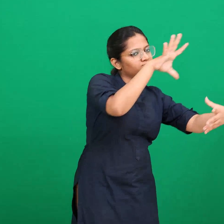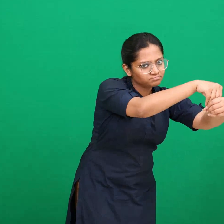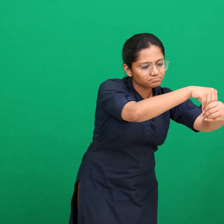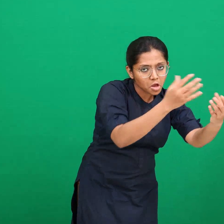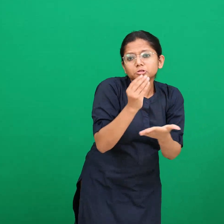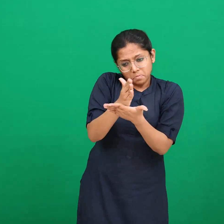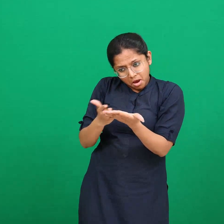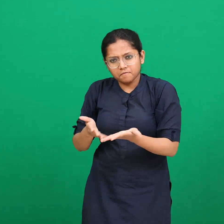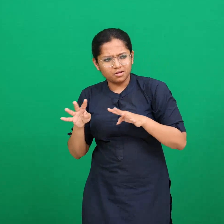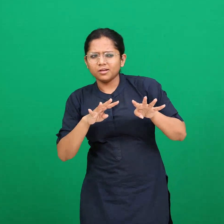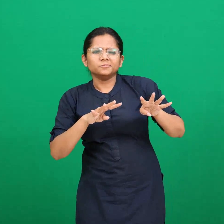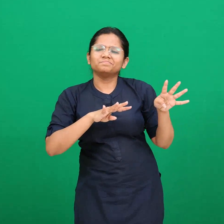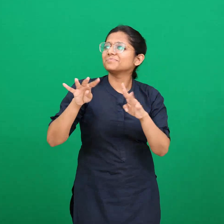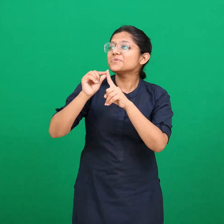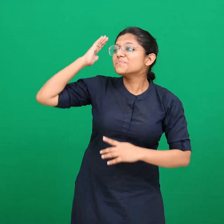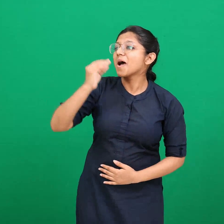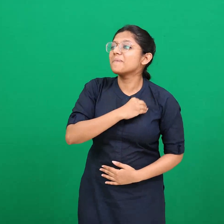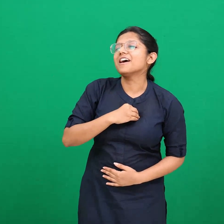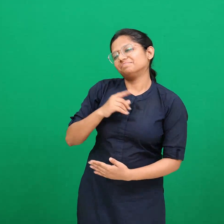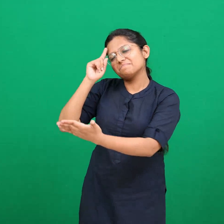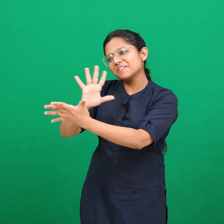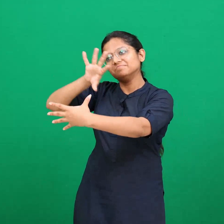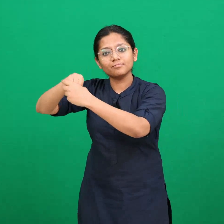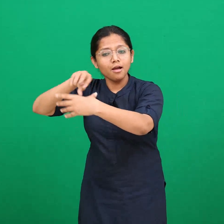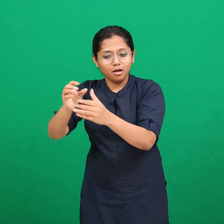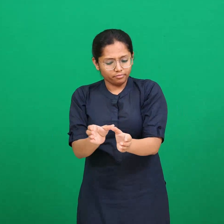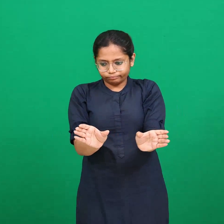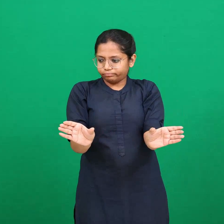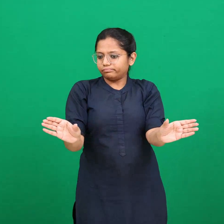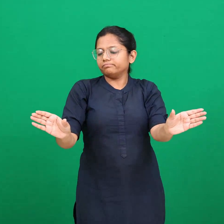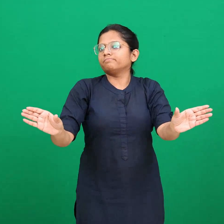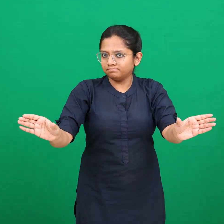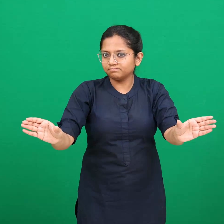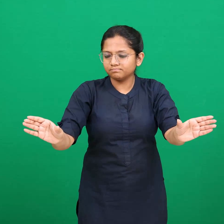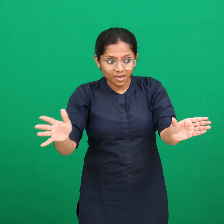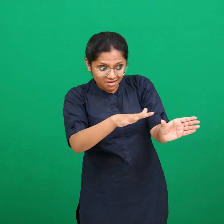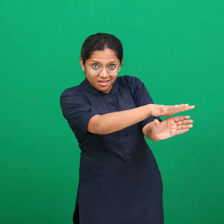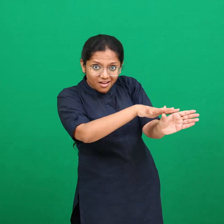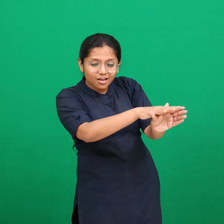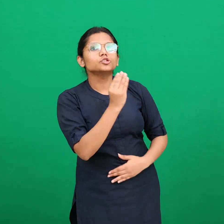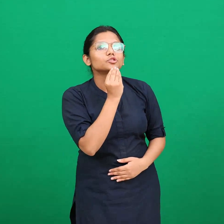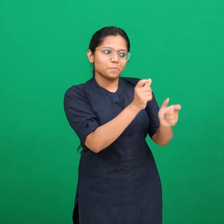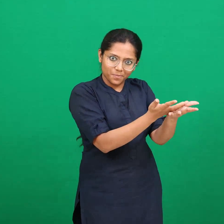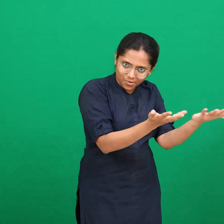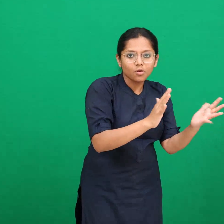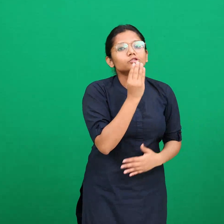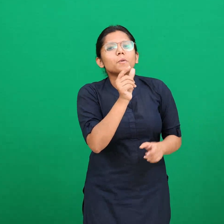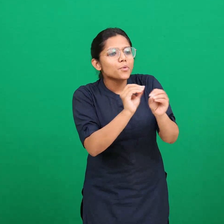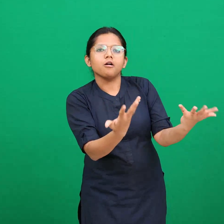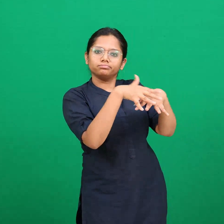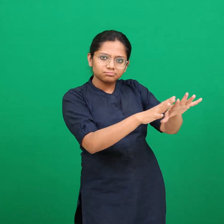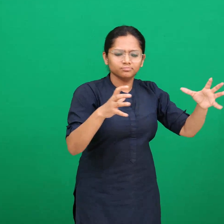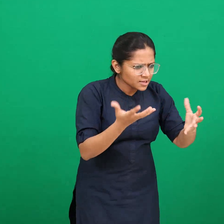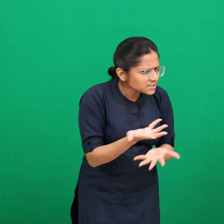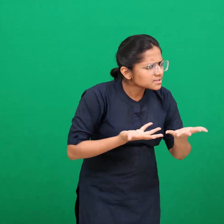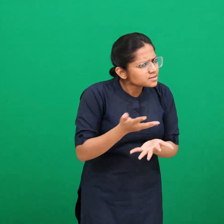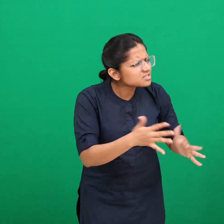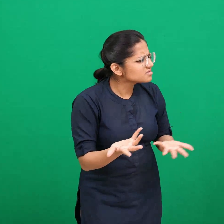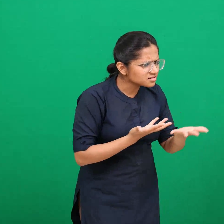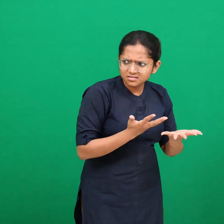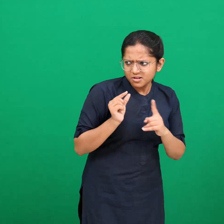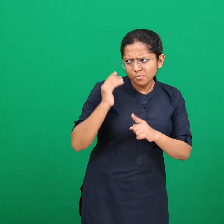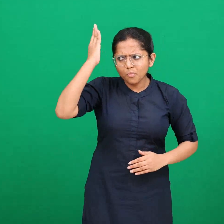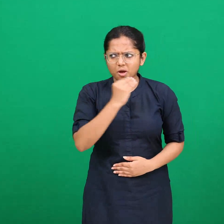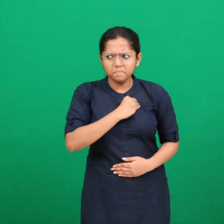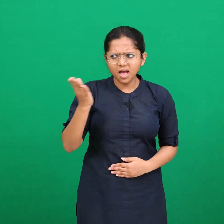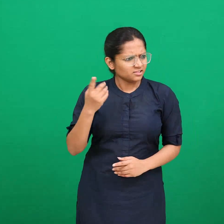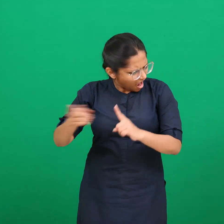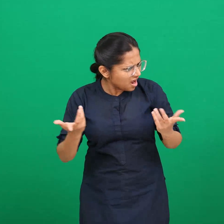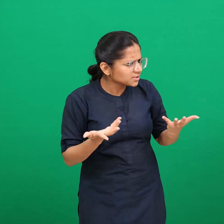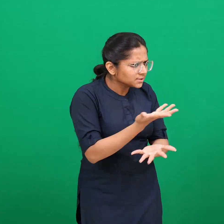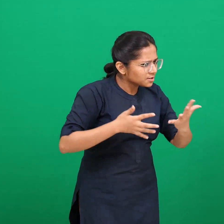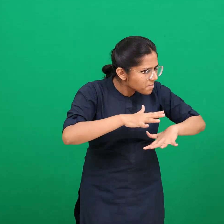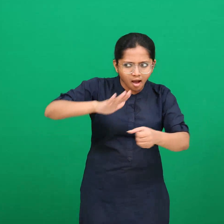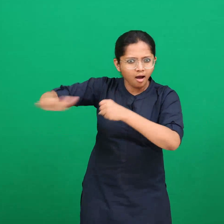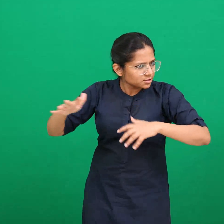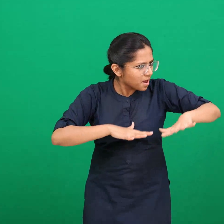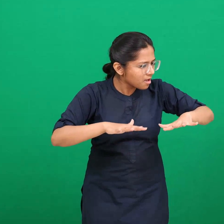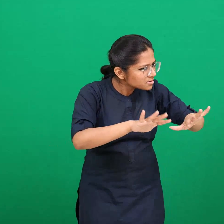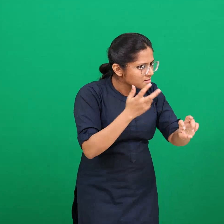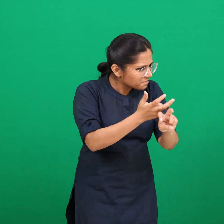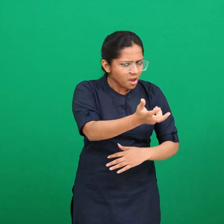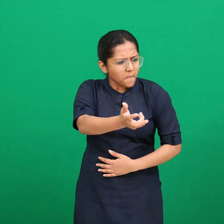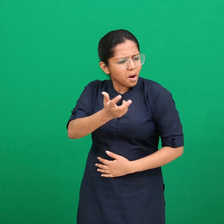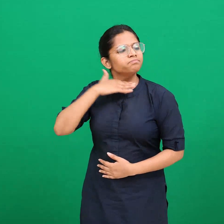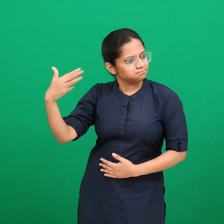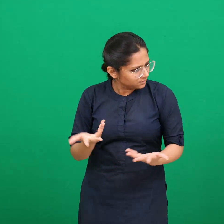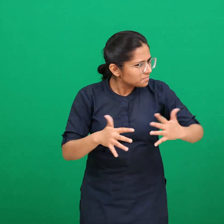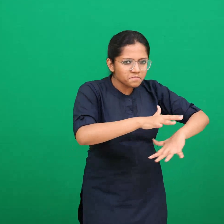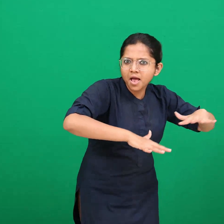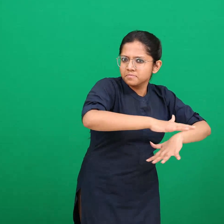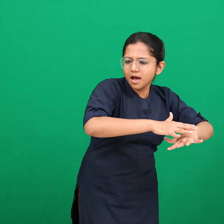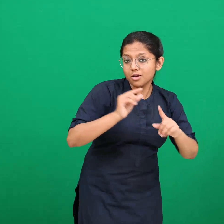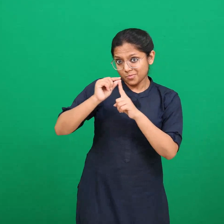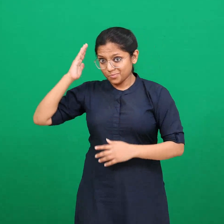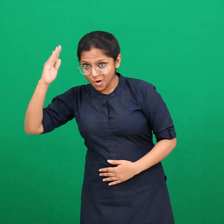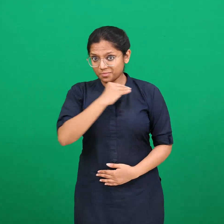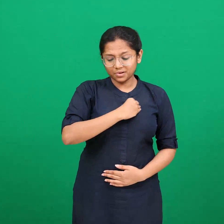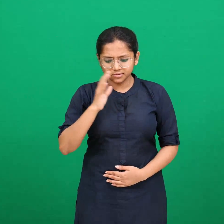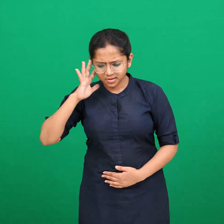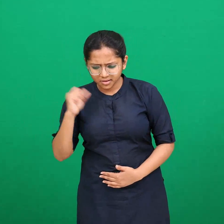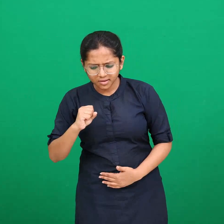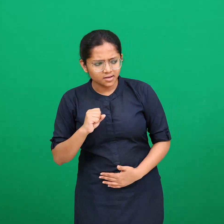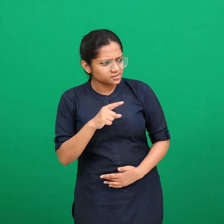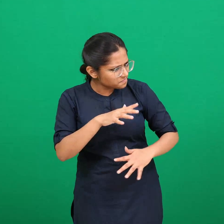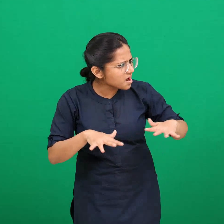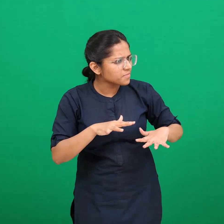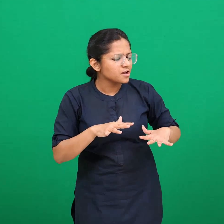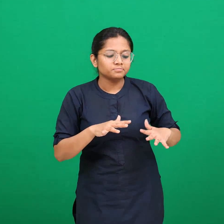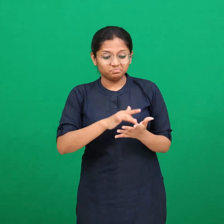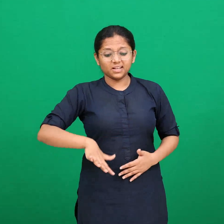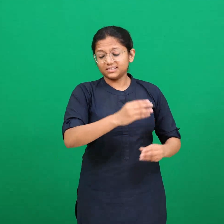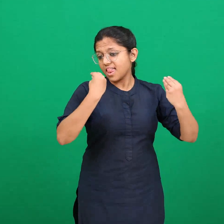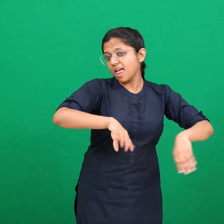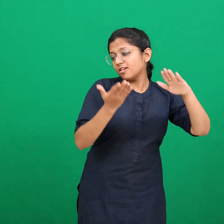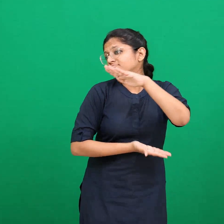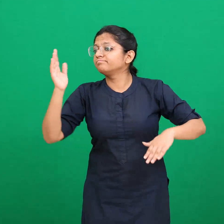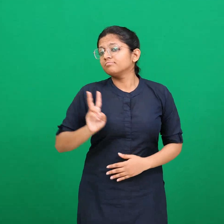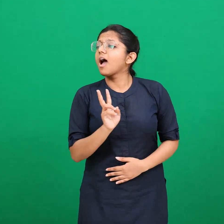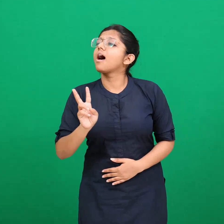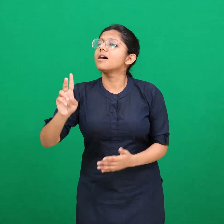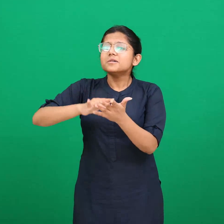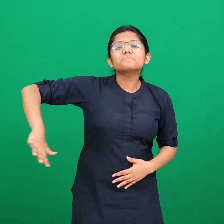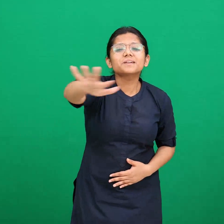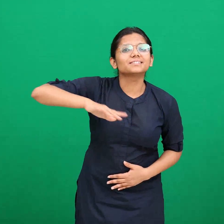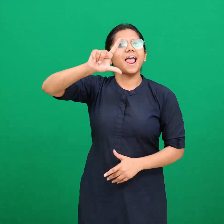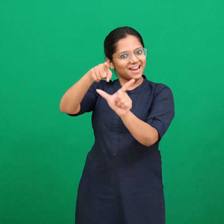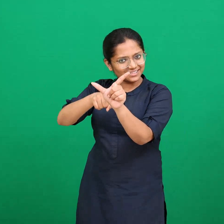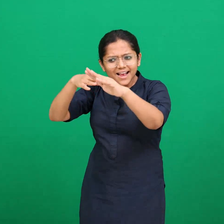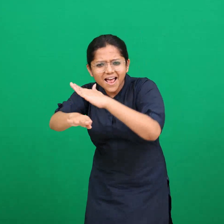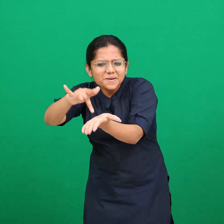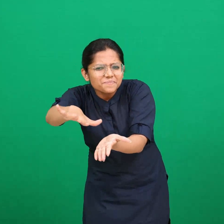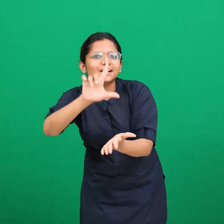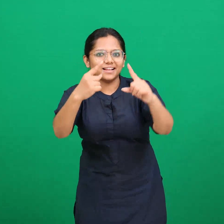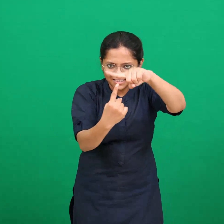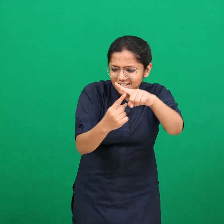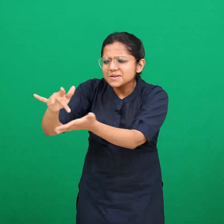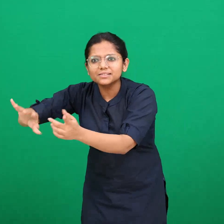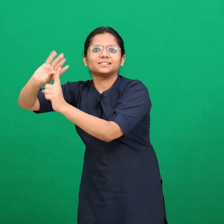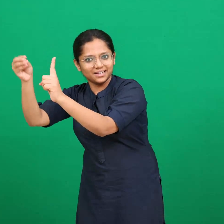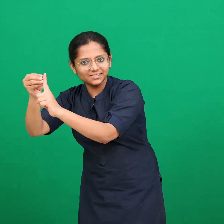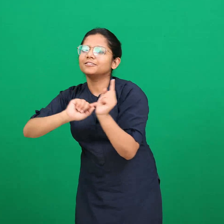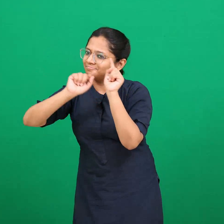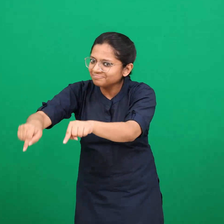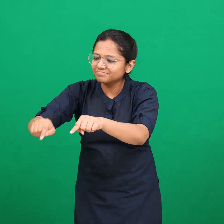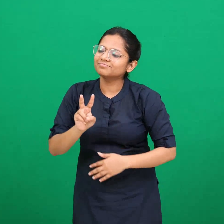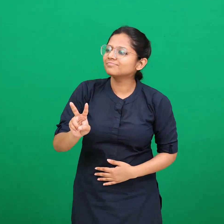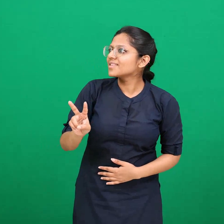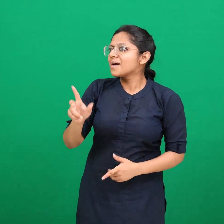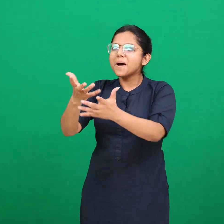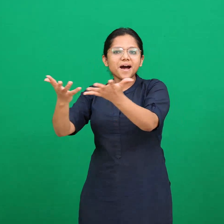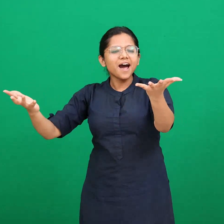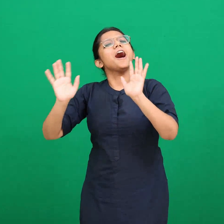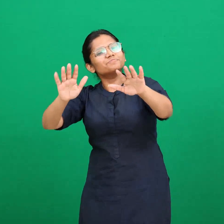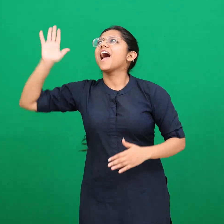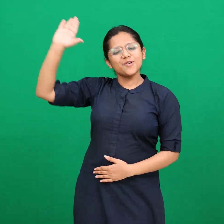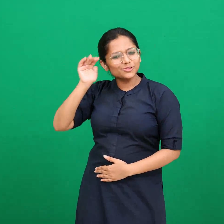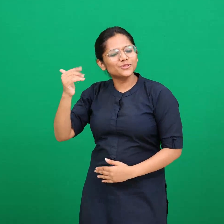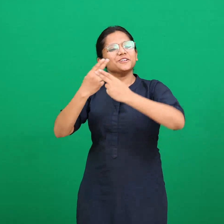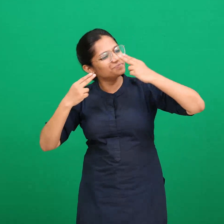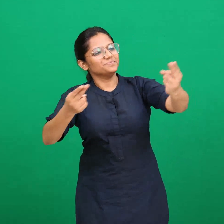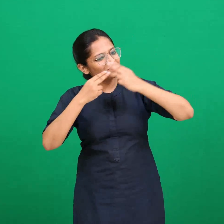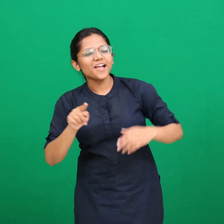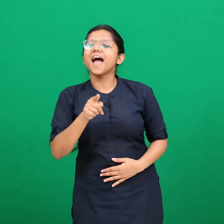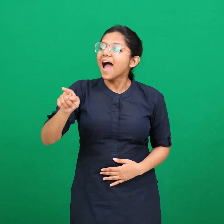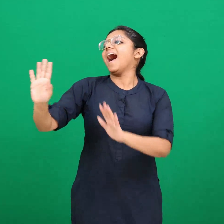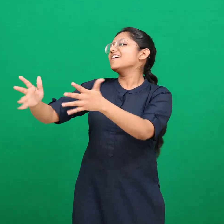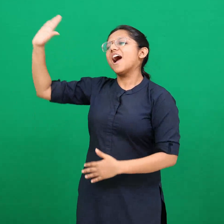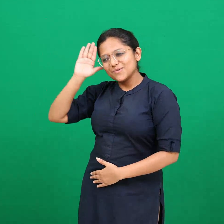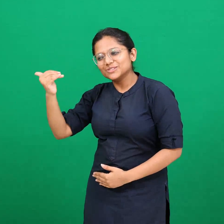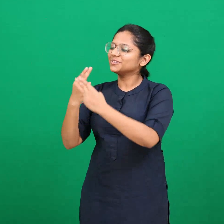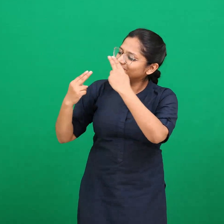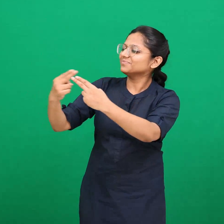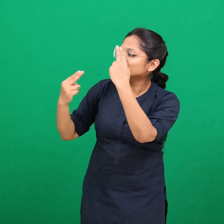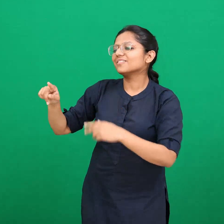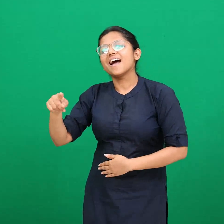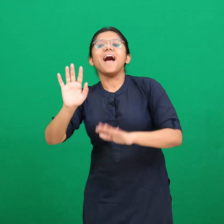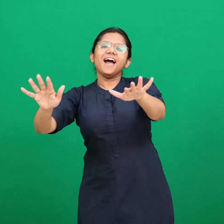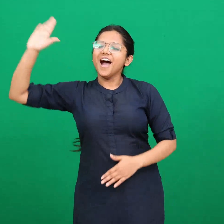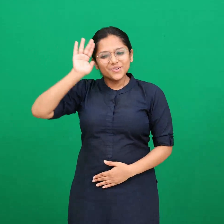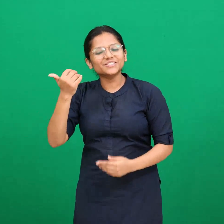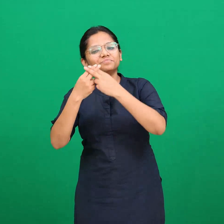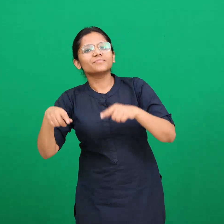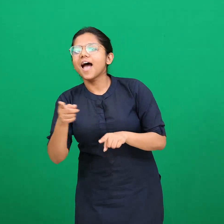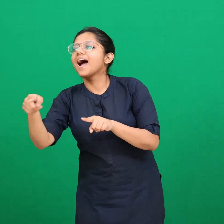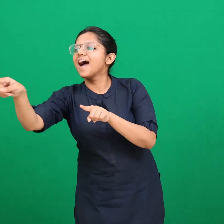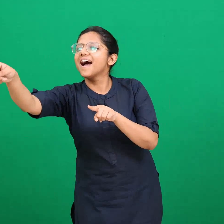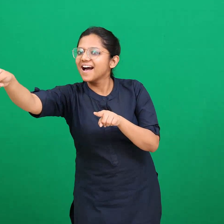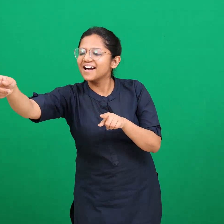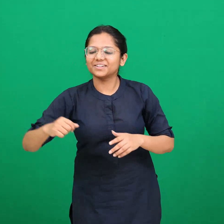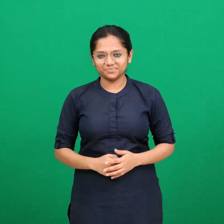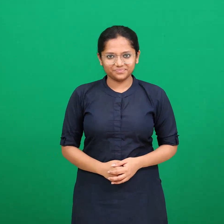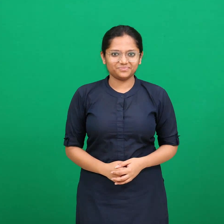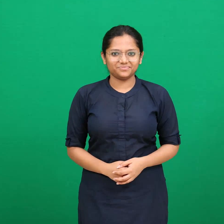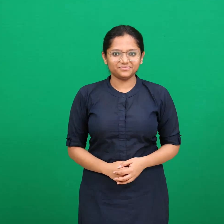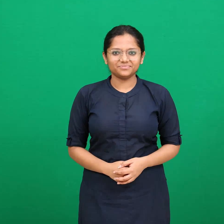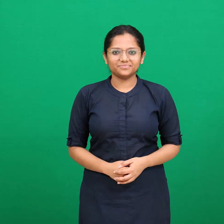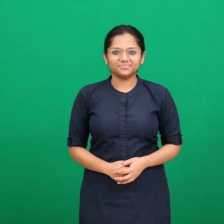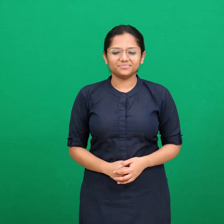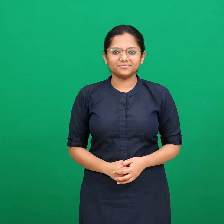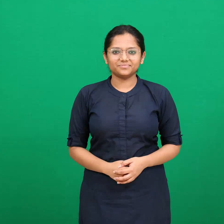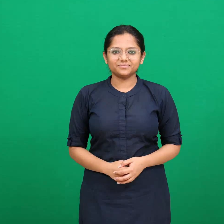But when the Gentiles and Jews, together with their rulers, set out to mistreat and stone them, they found out about it and fled to the Lycaonian cities of Lystra and Derbe and to the surrounding region, where they continued to preach the gospel.